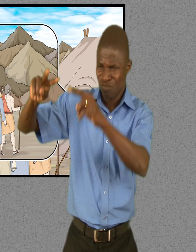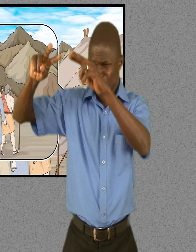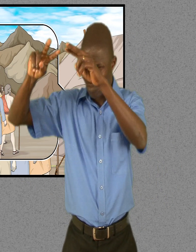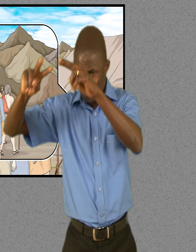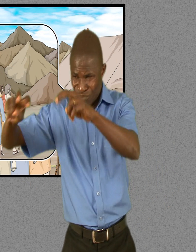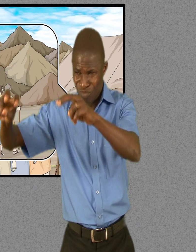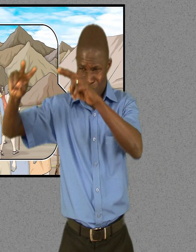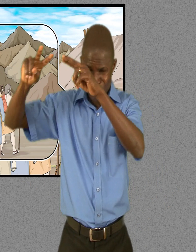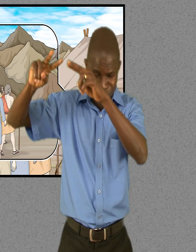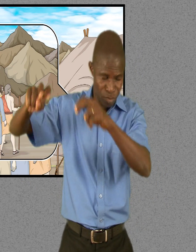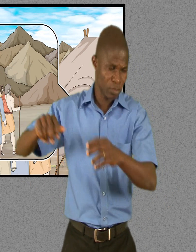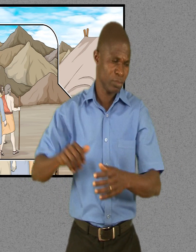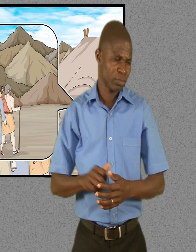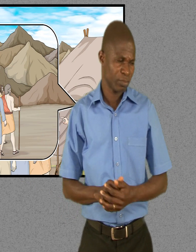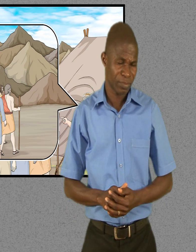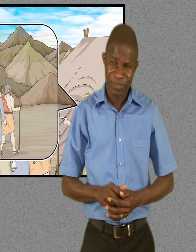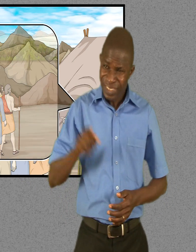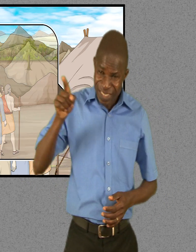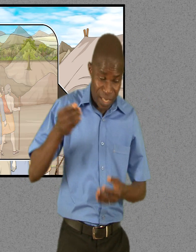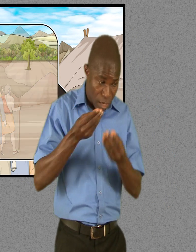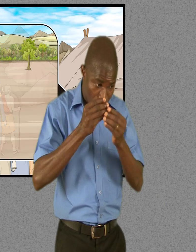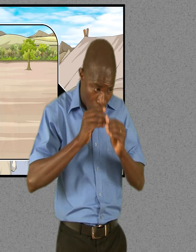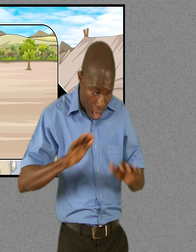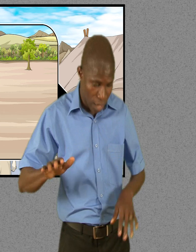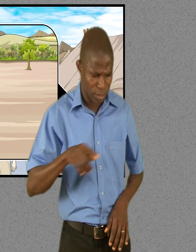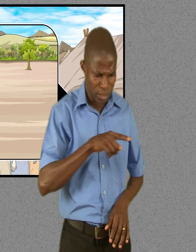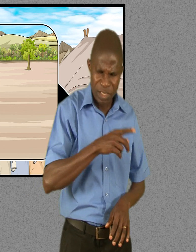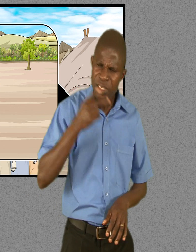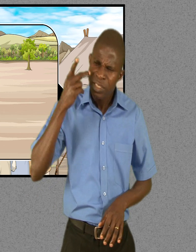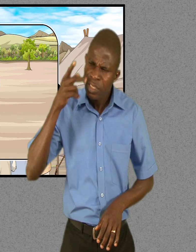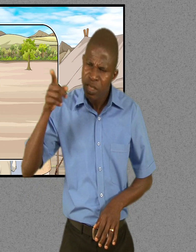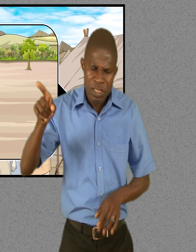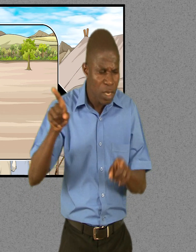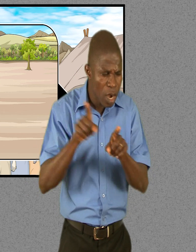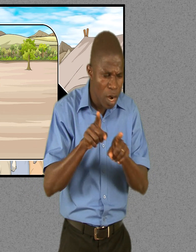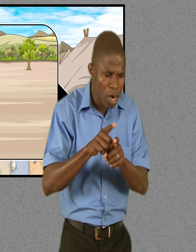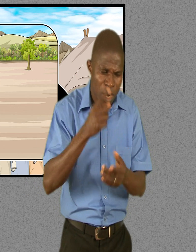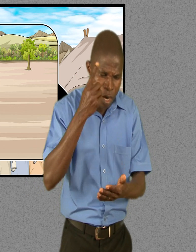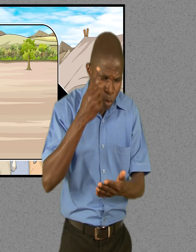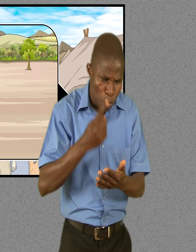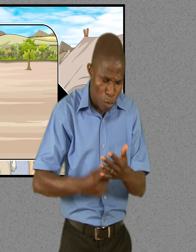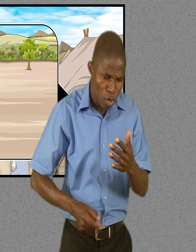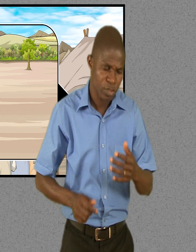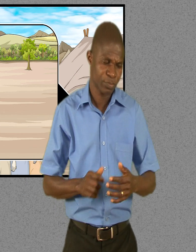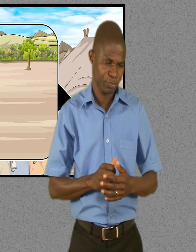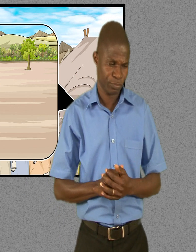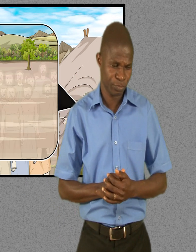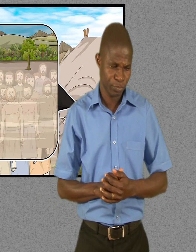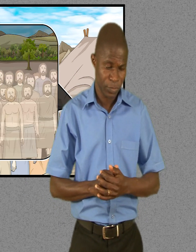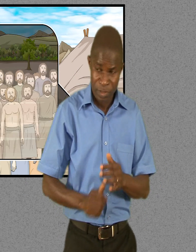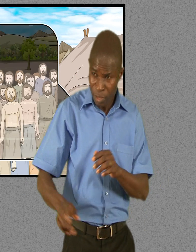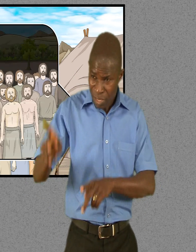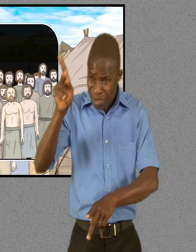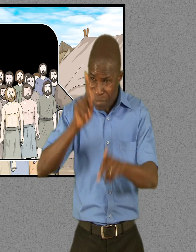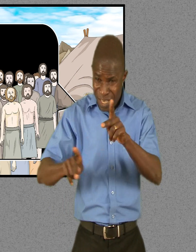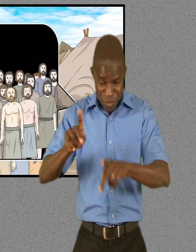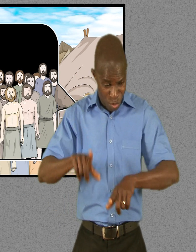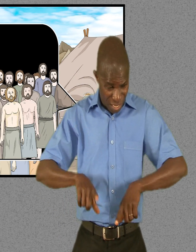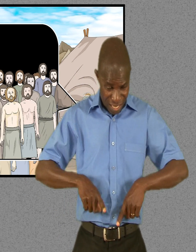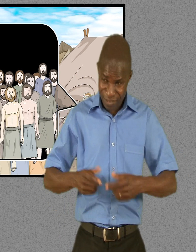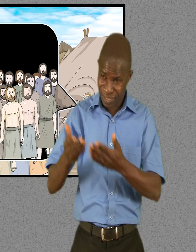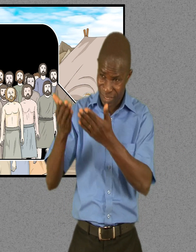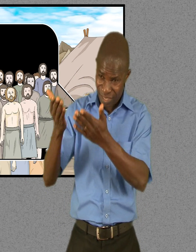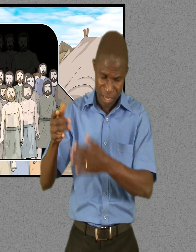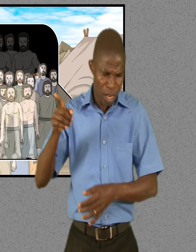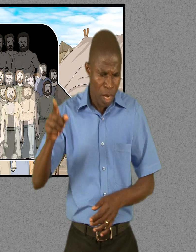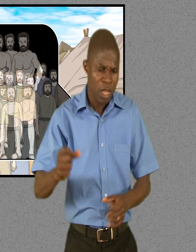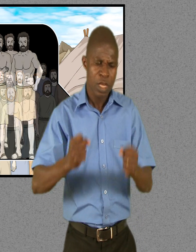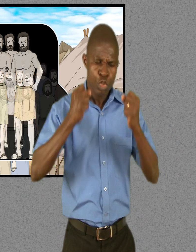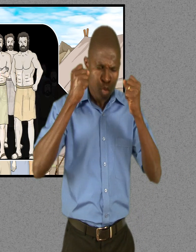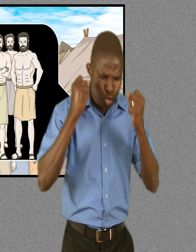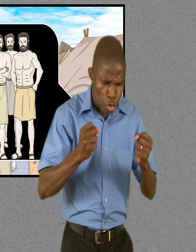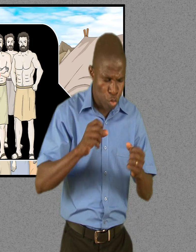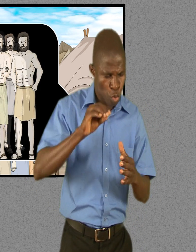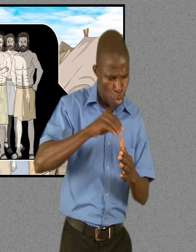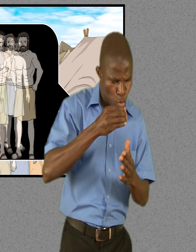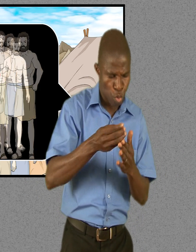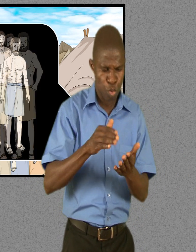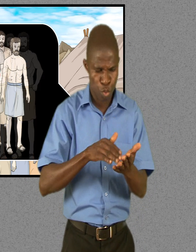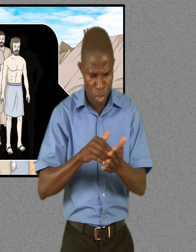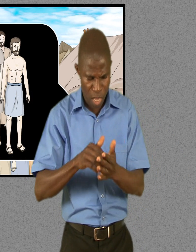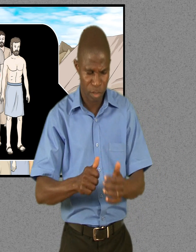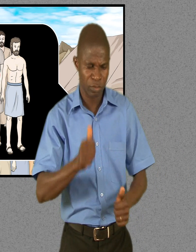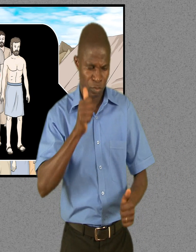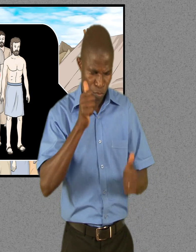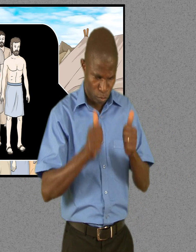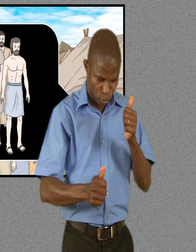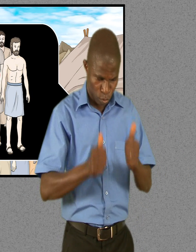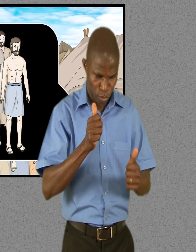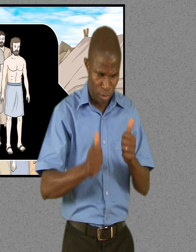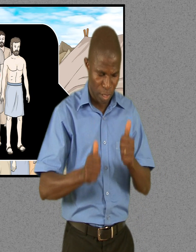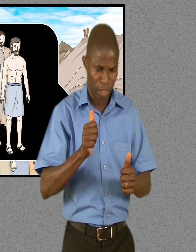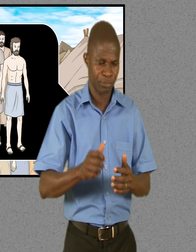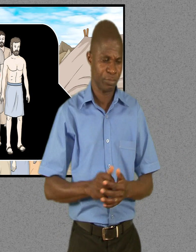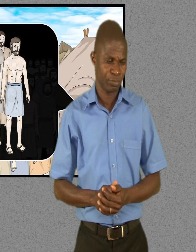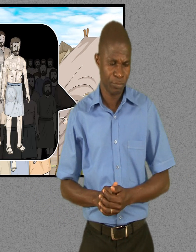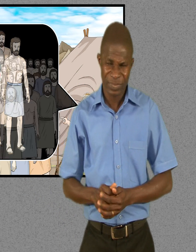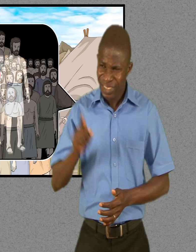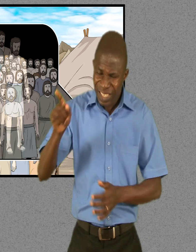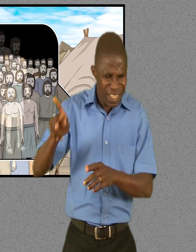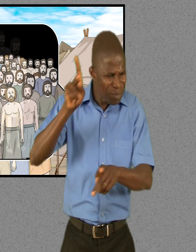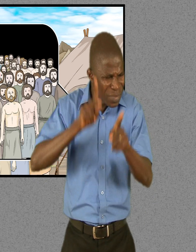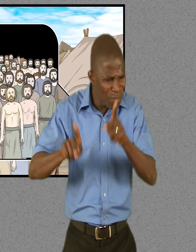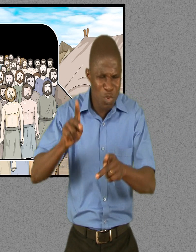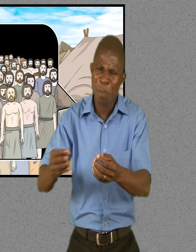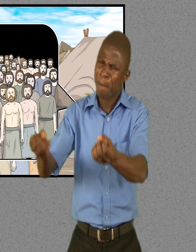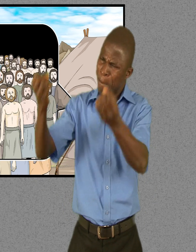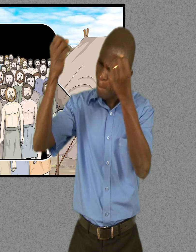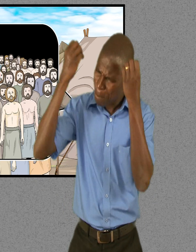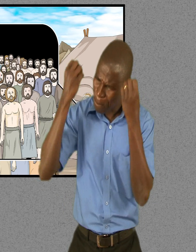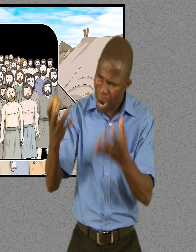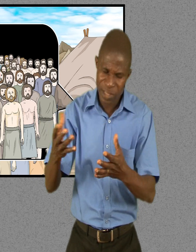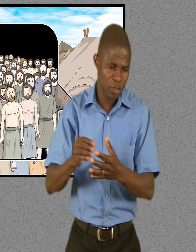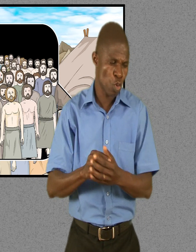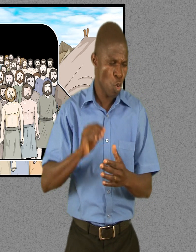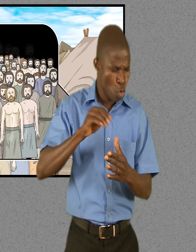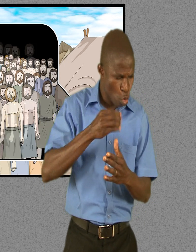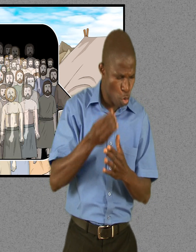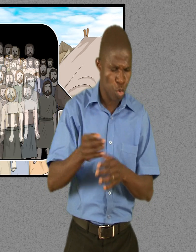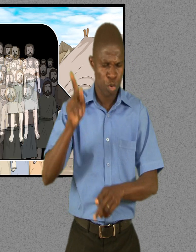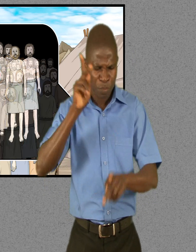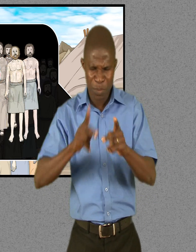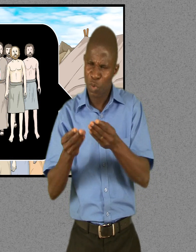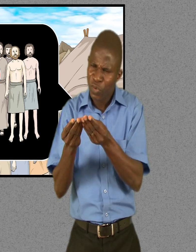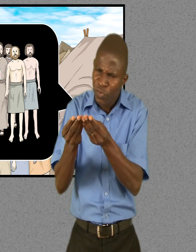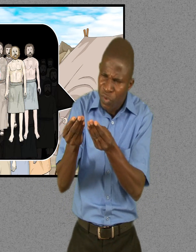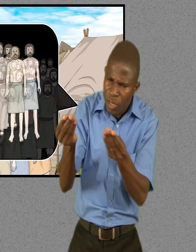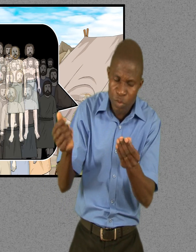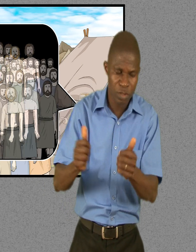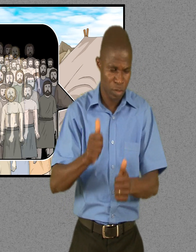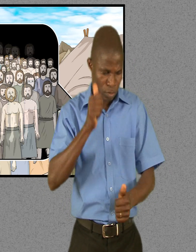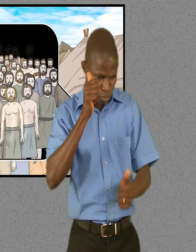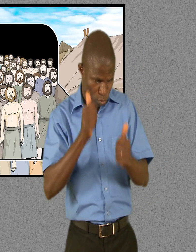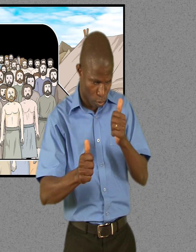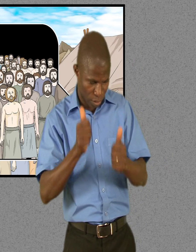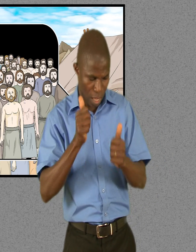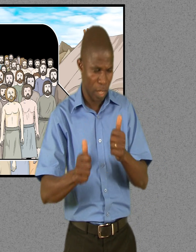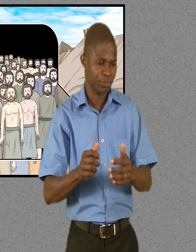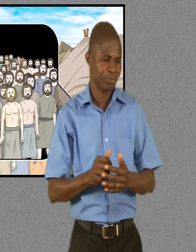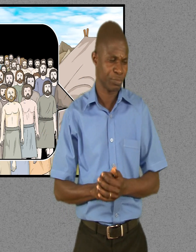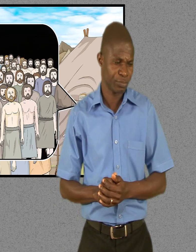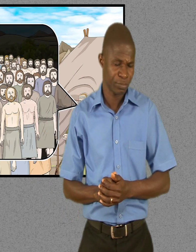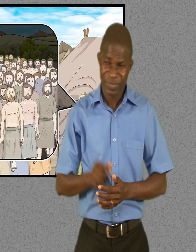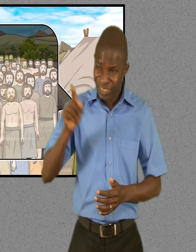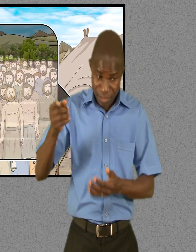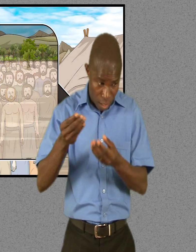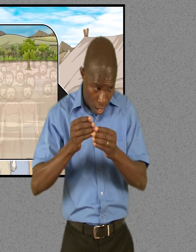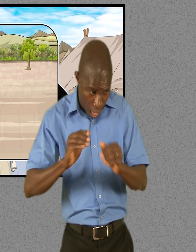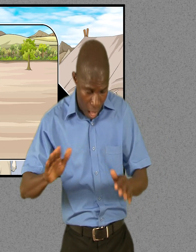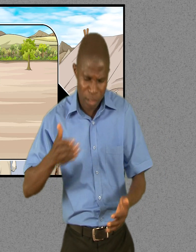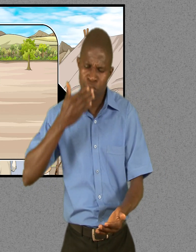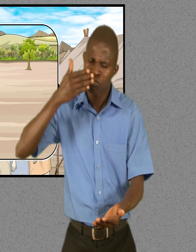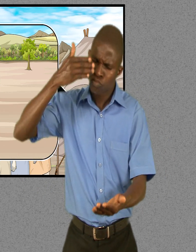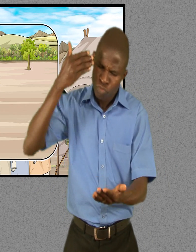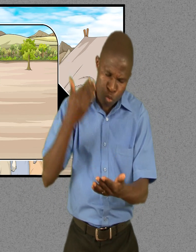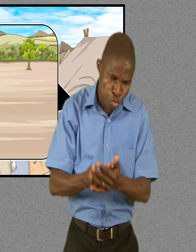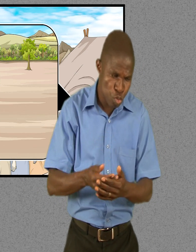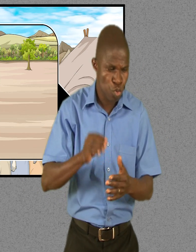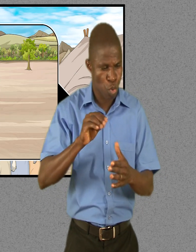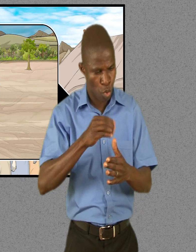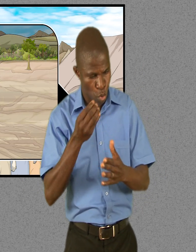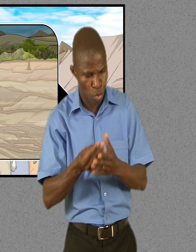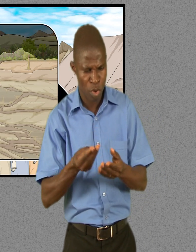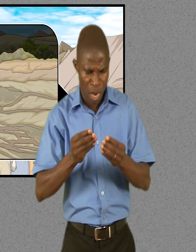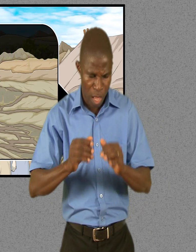See what the land is like and whether its people are strong or weak, few or many.